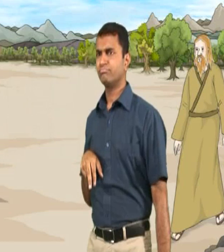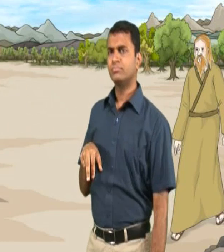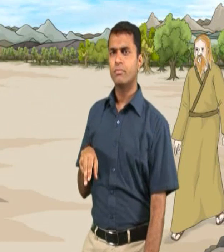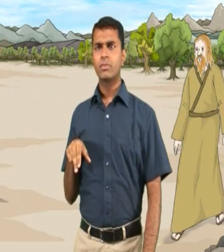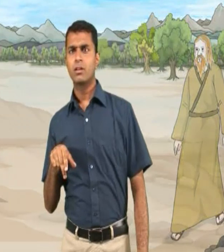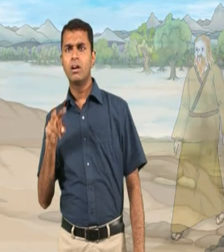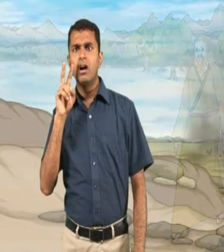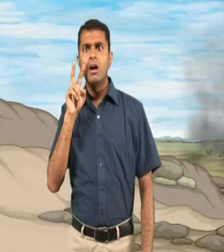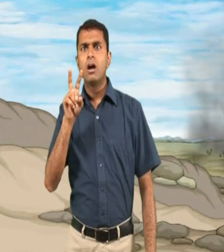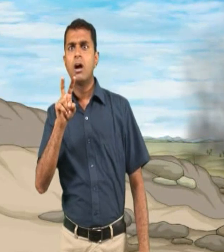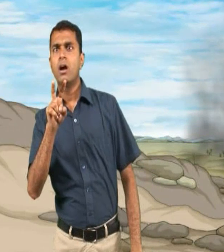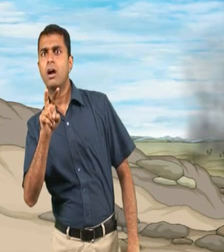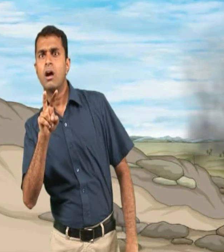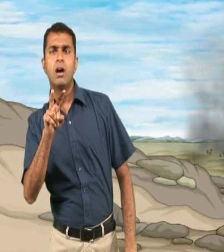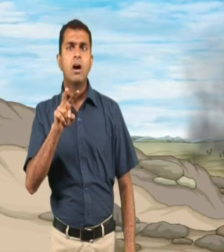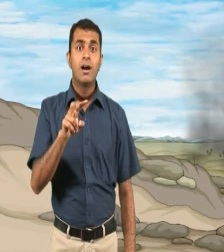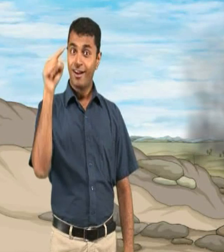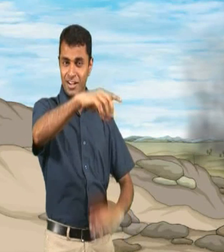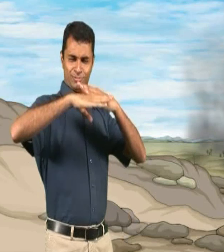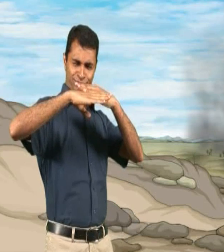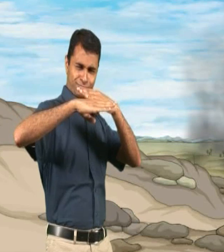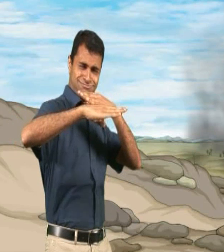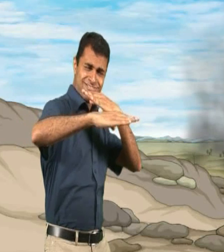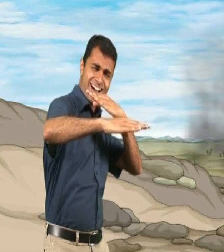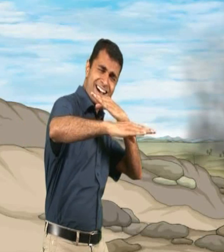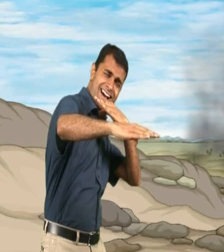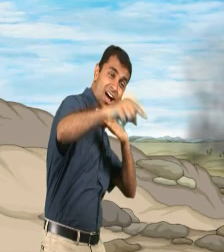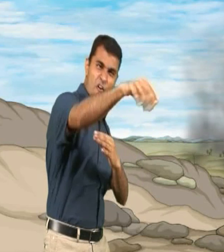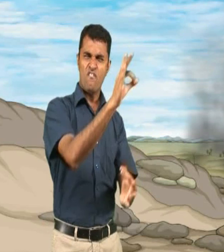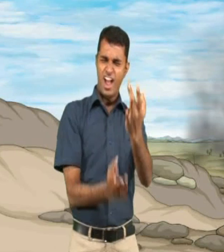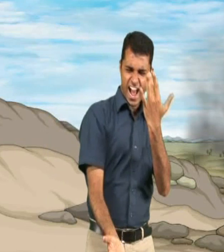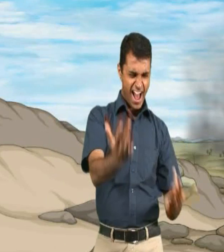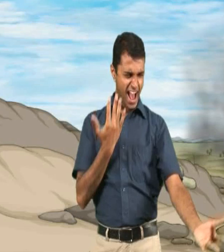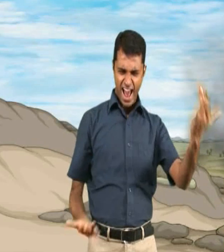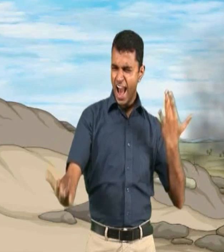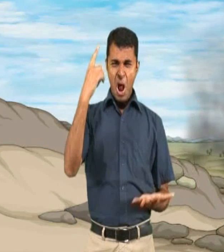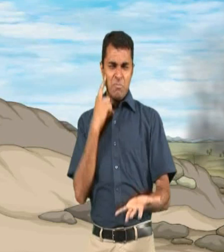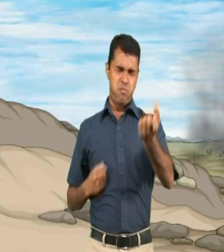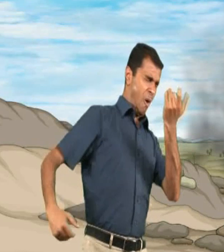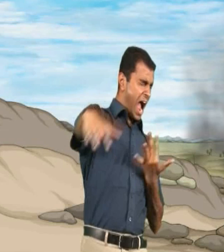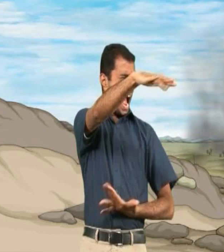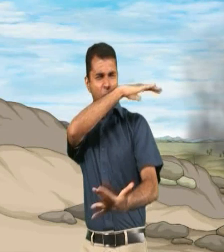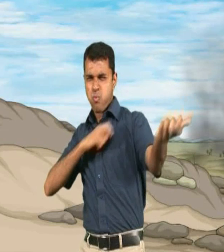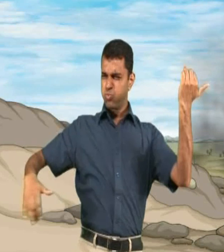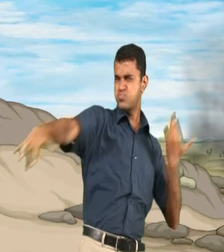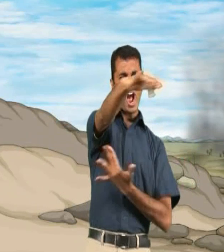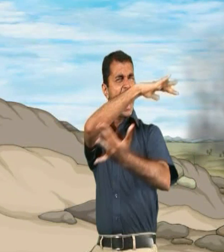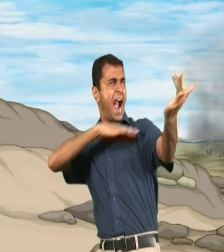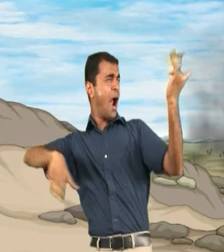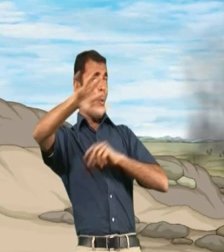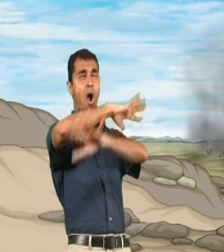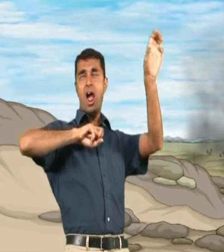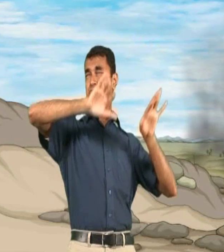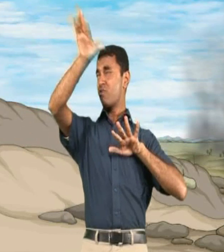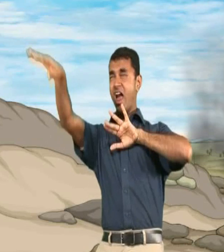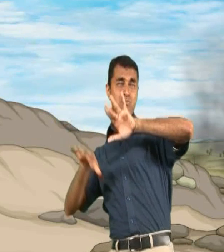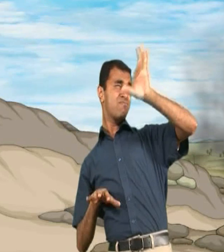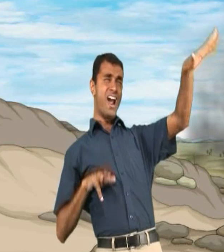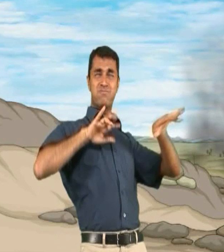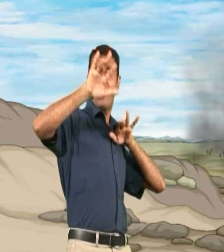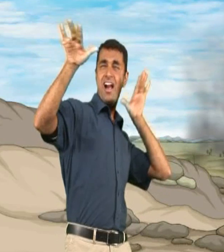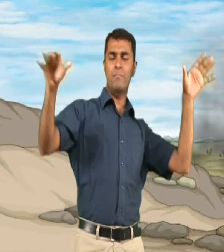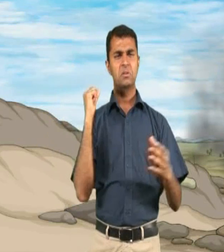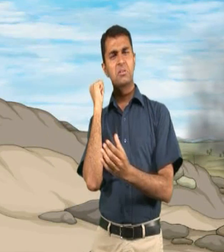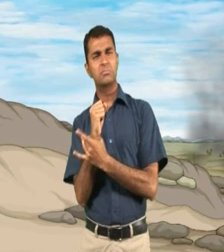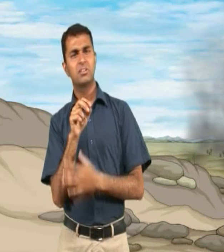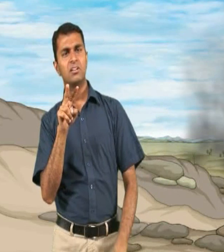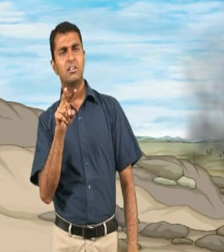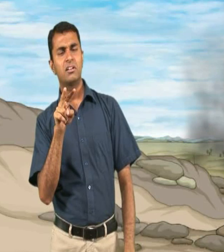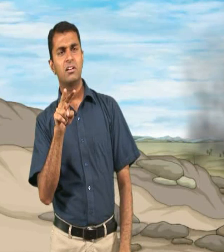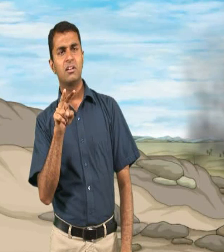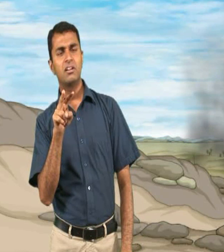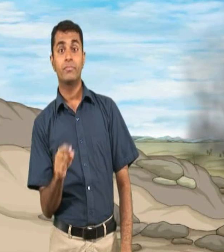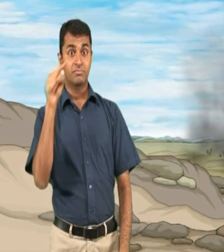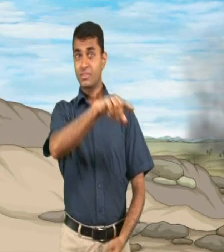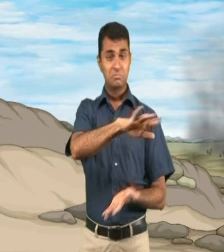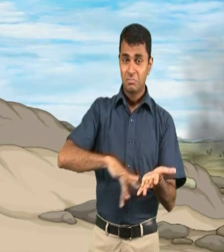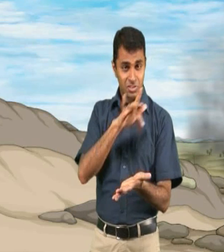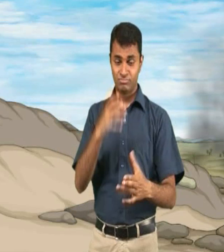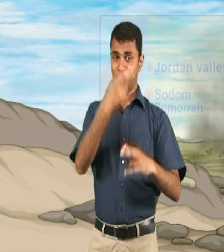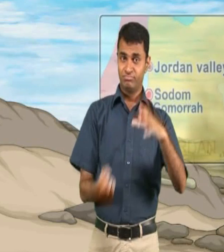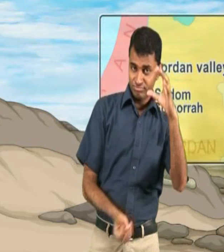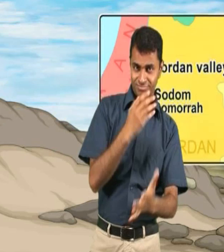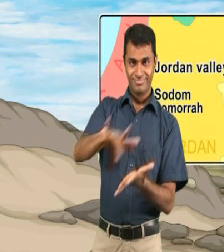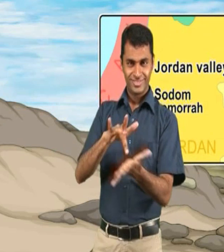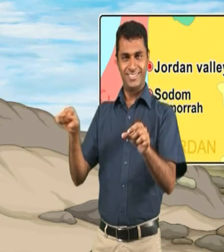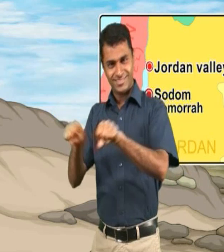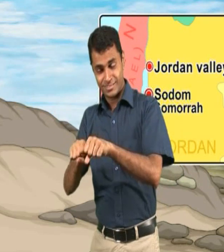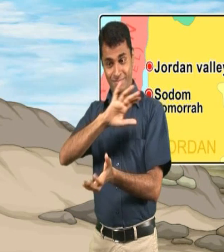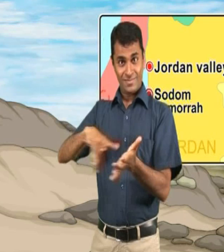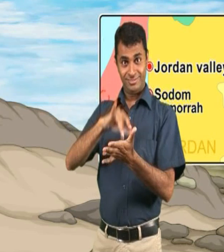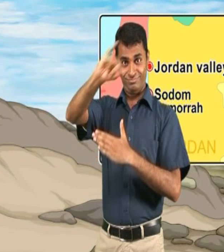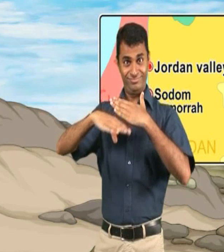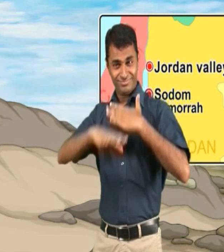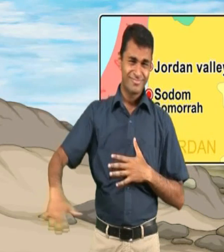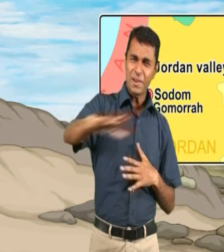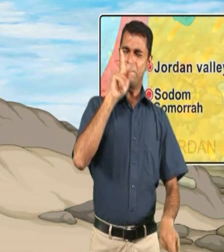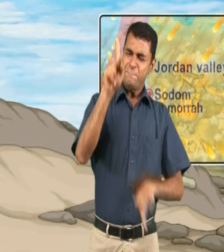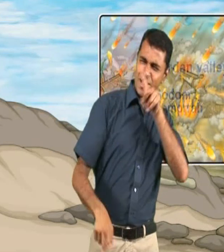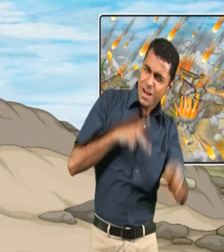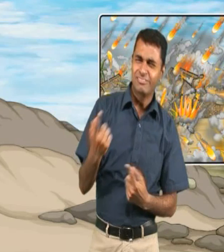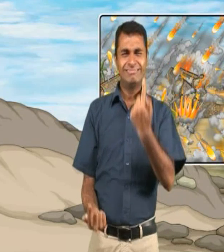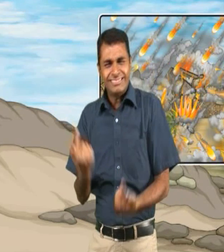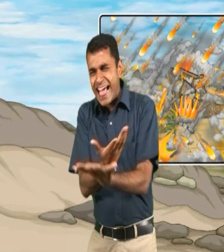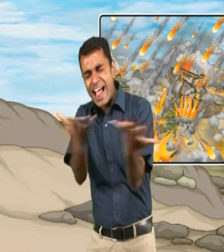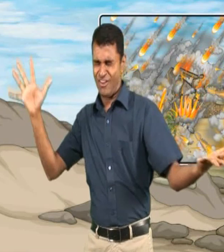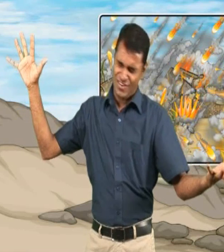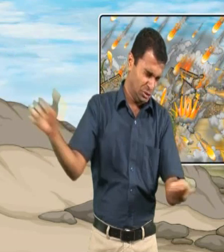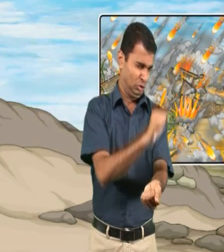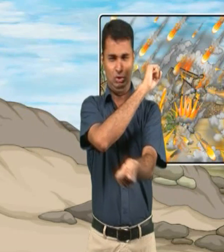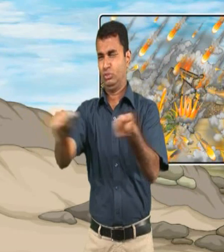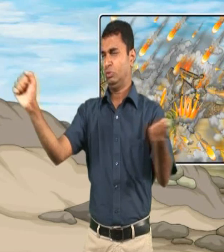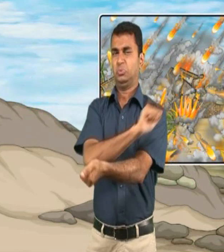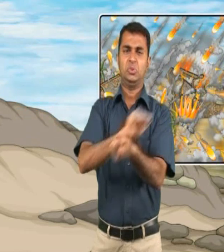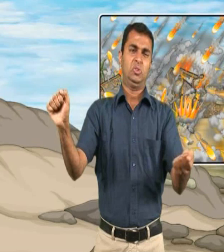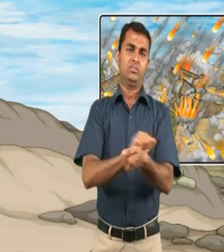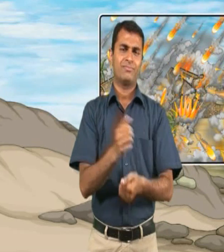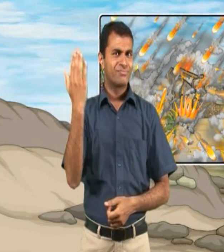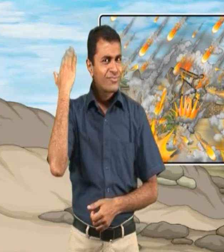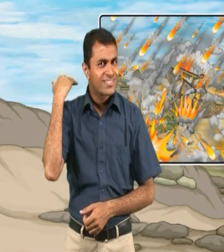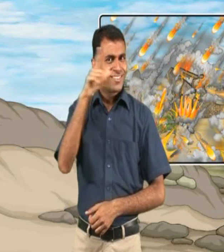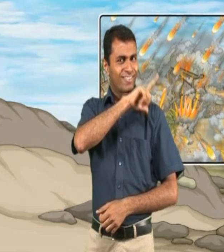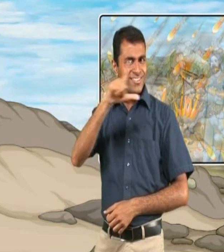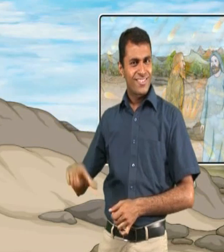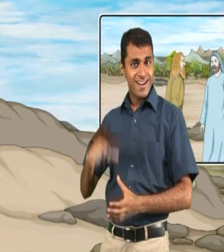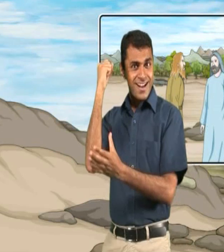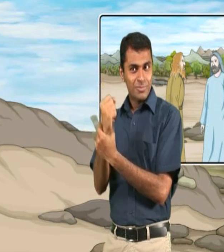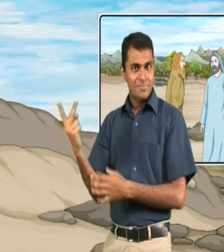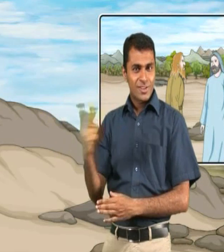He looked down toward Sodom and Gomorrah and all the land of the plain, and he saw the smoke rising from the land like smoke from a furnace.